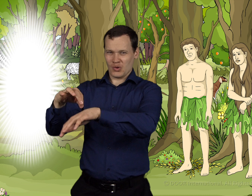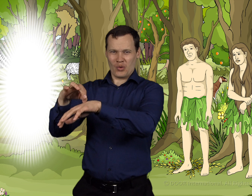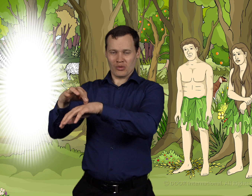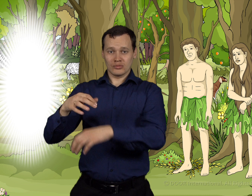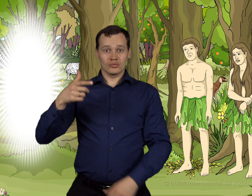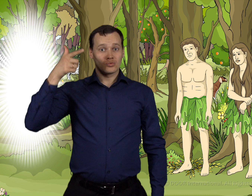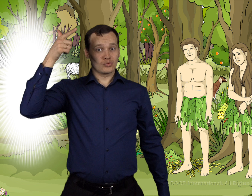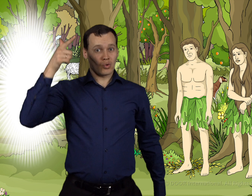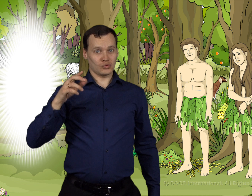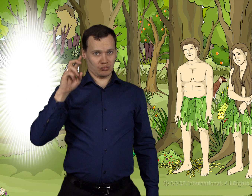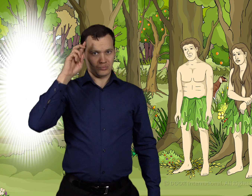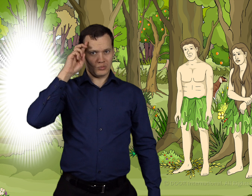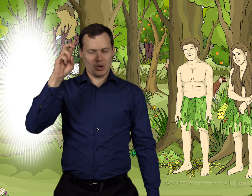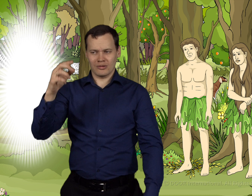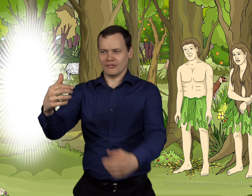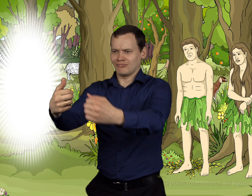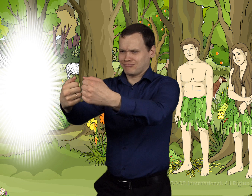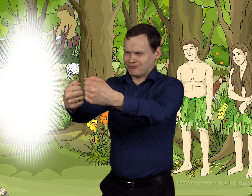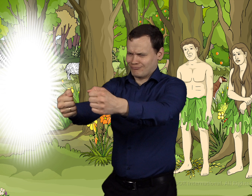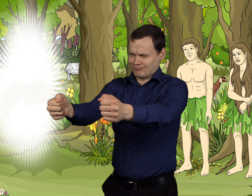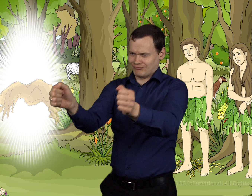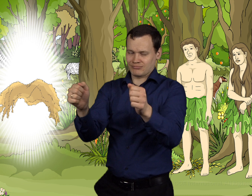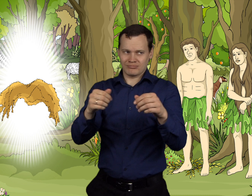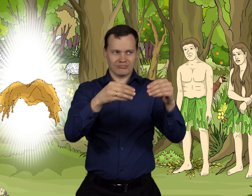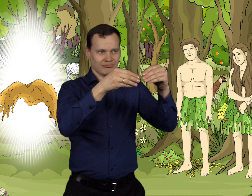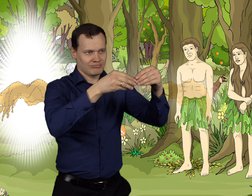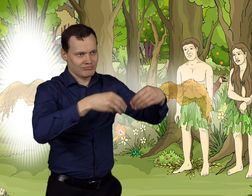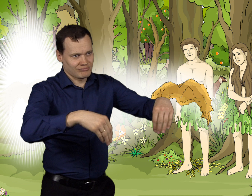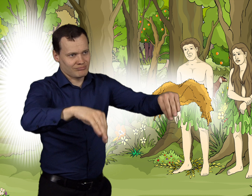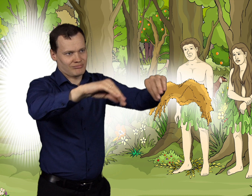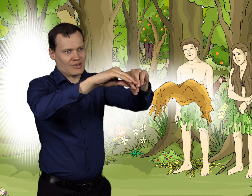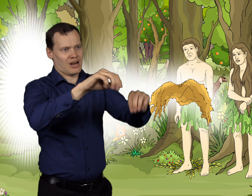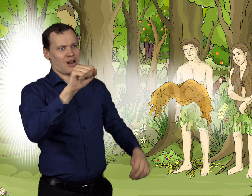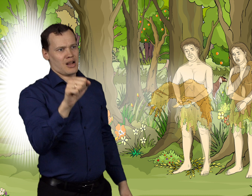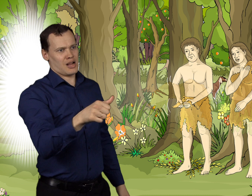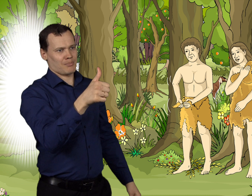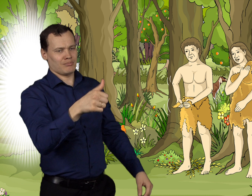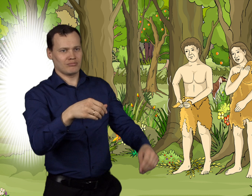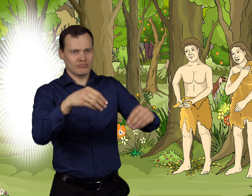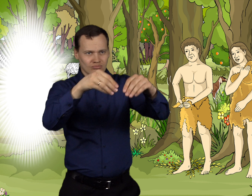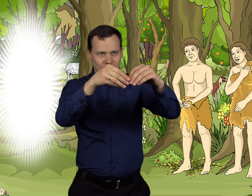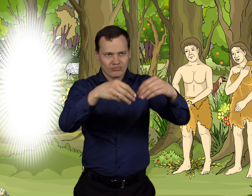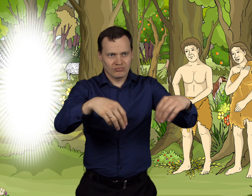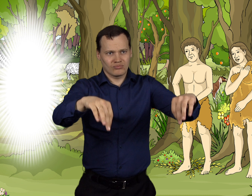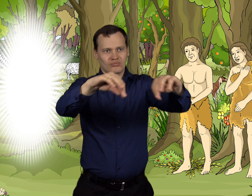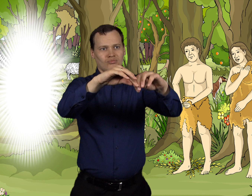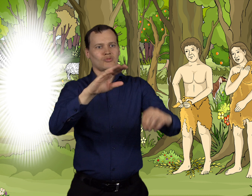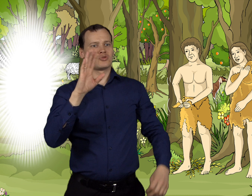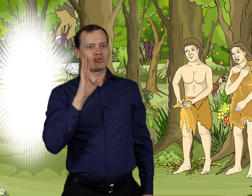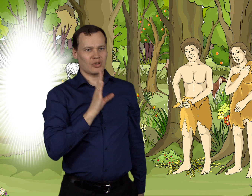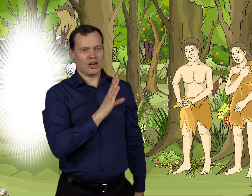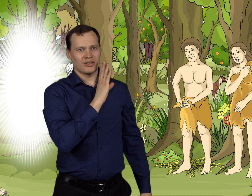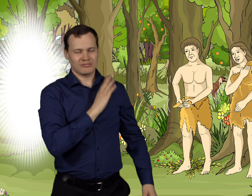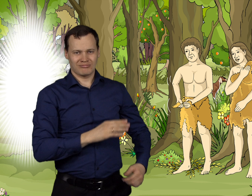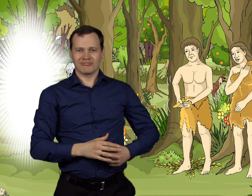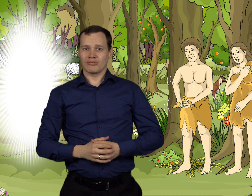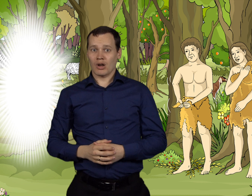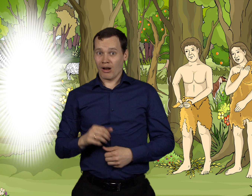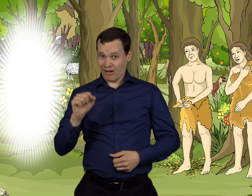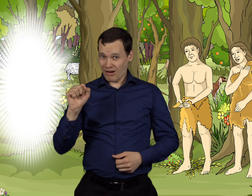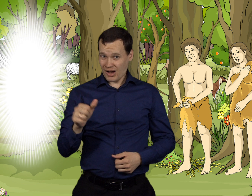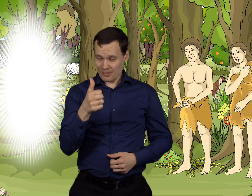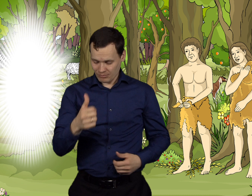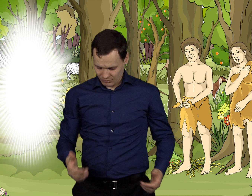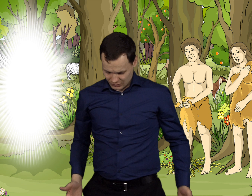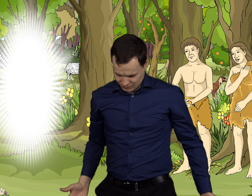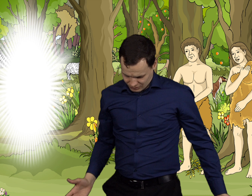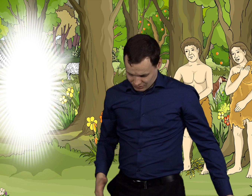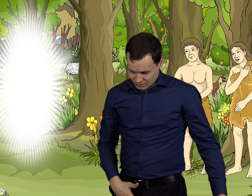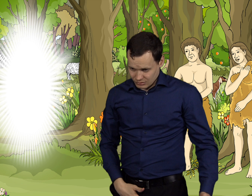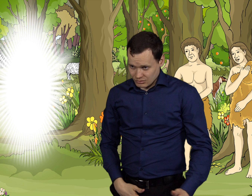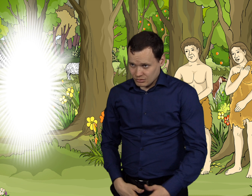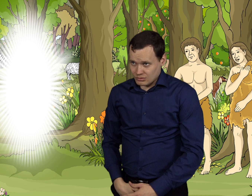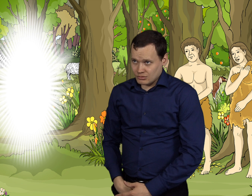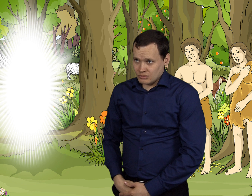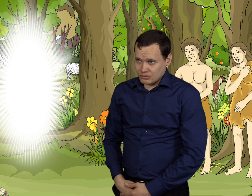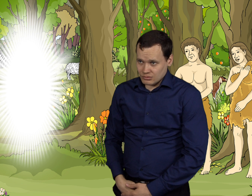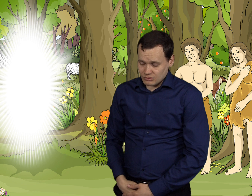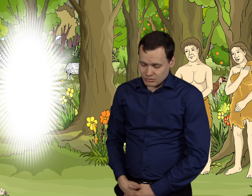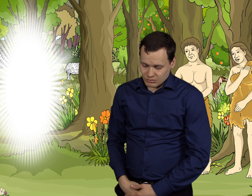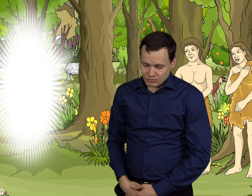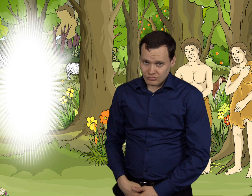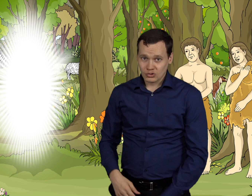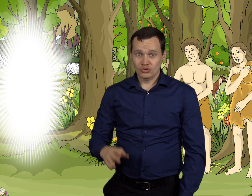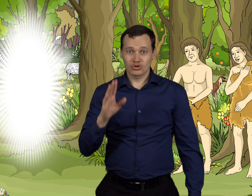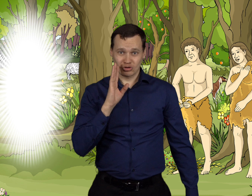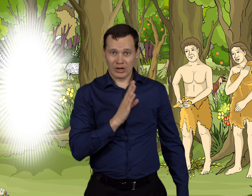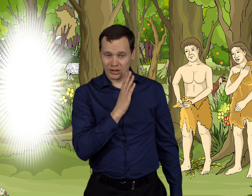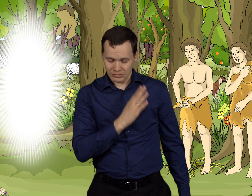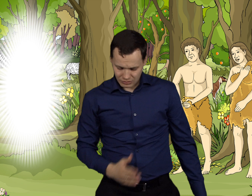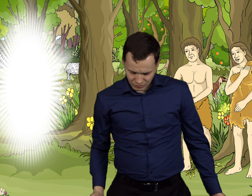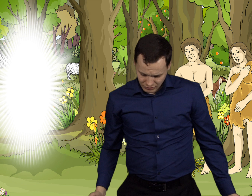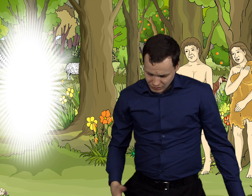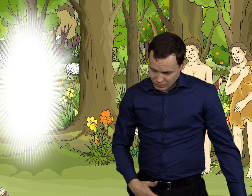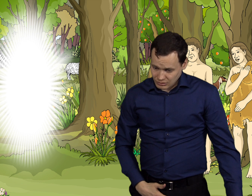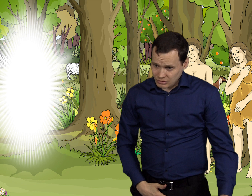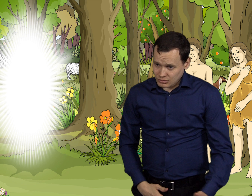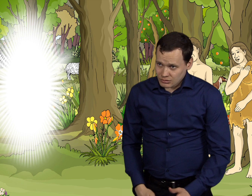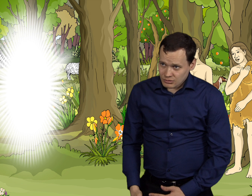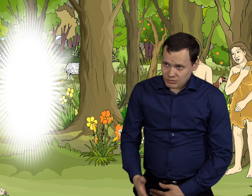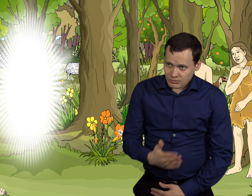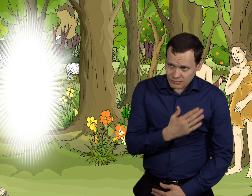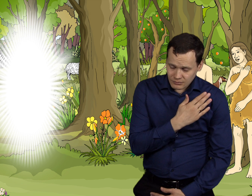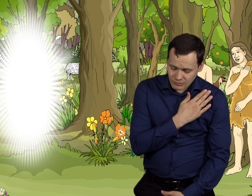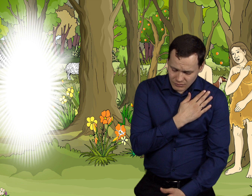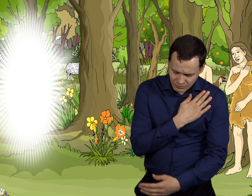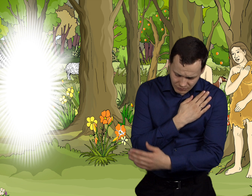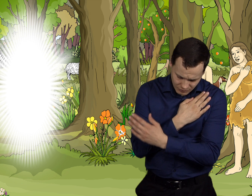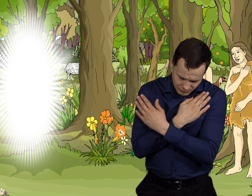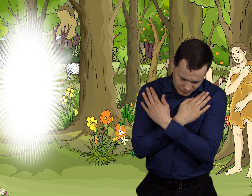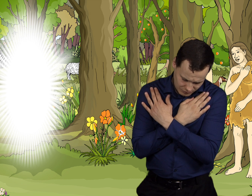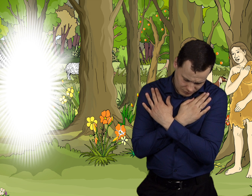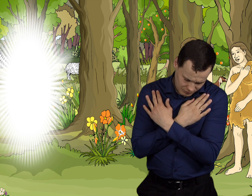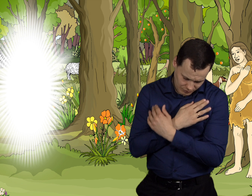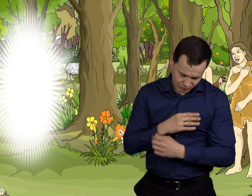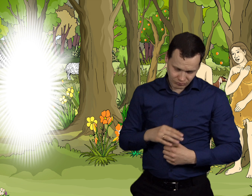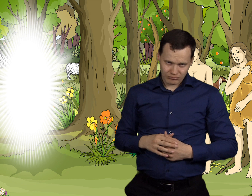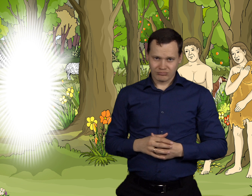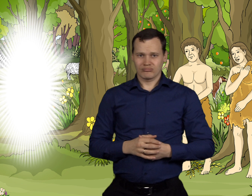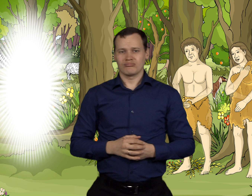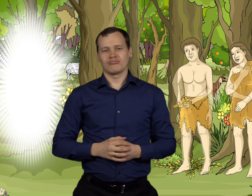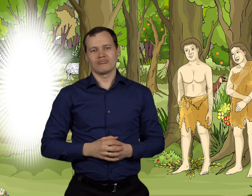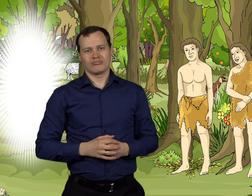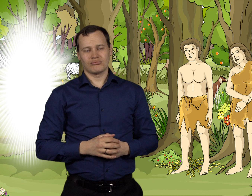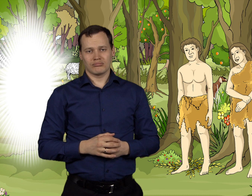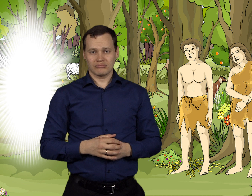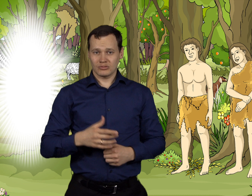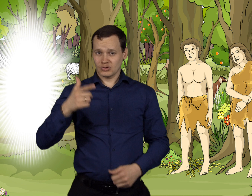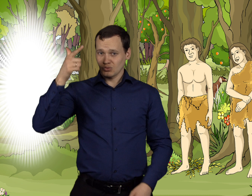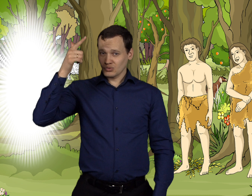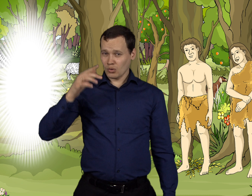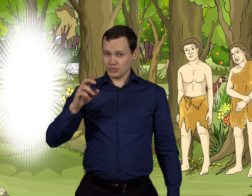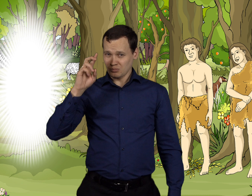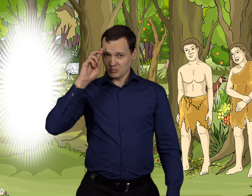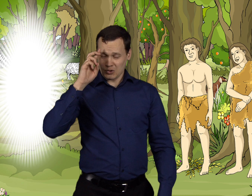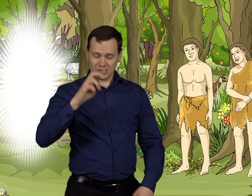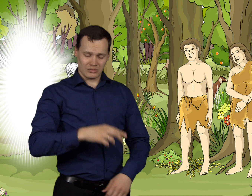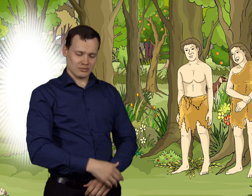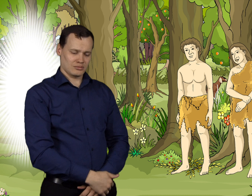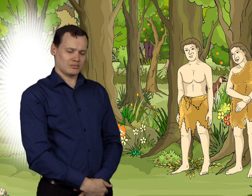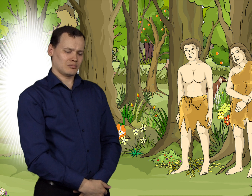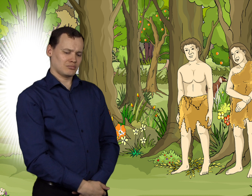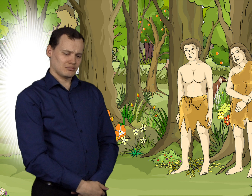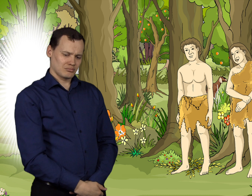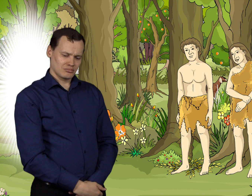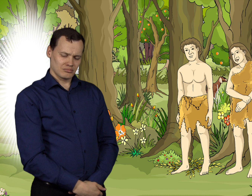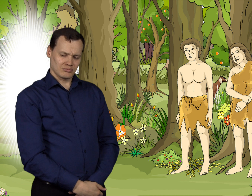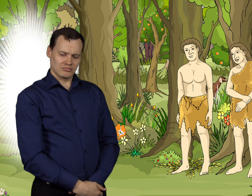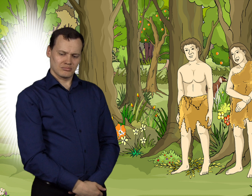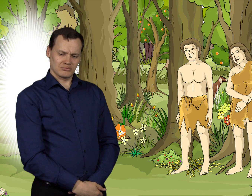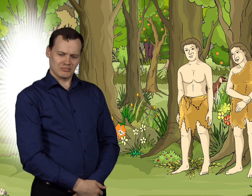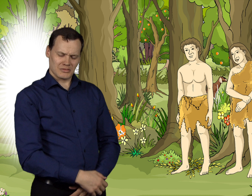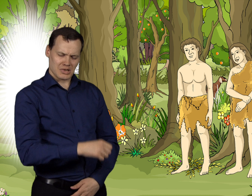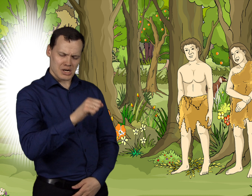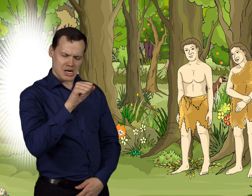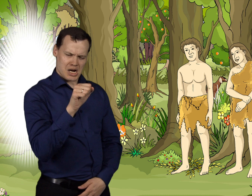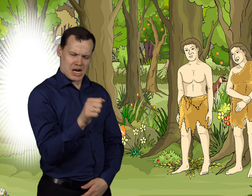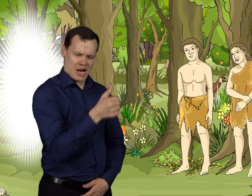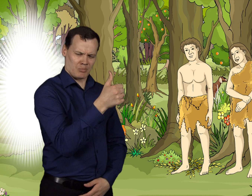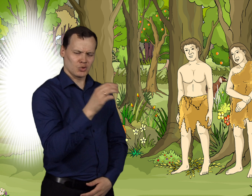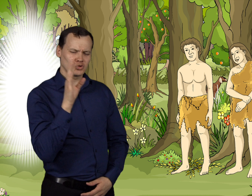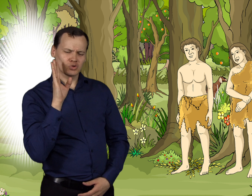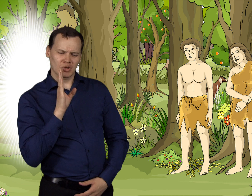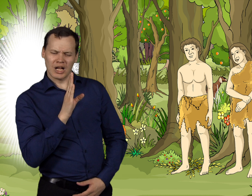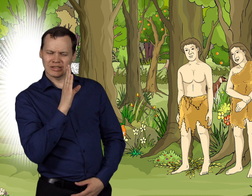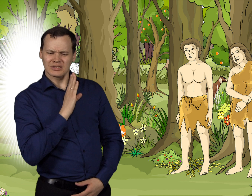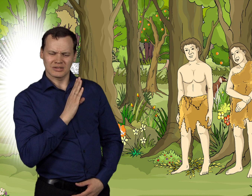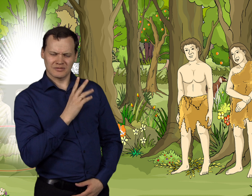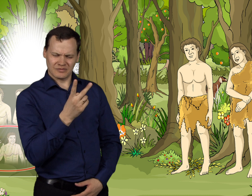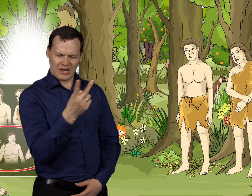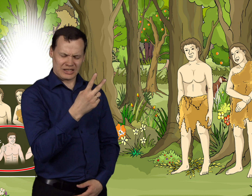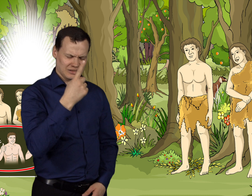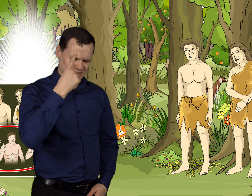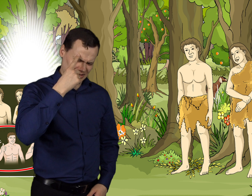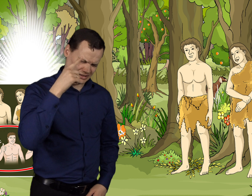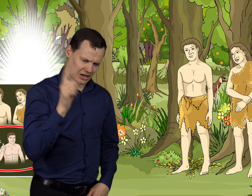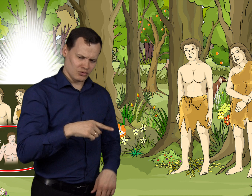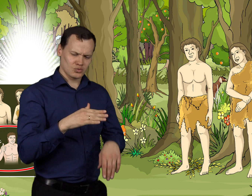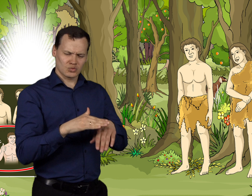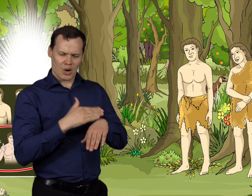And the LORD God made garments of skin for Adam and his wife, and He clothed them.